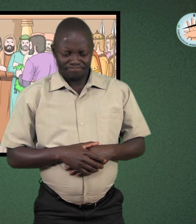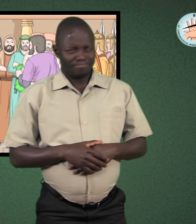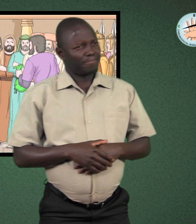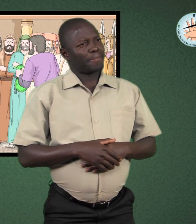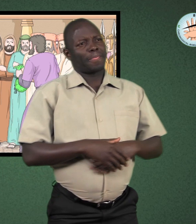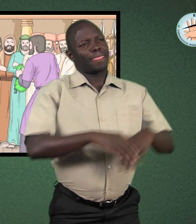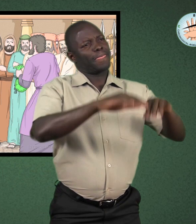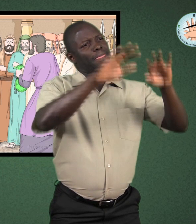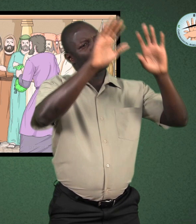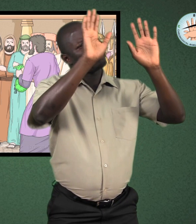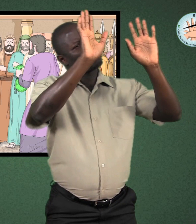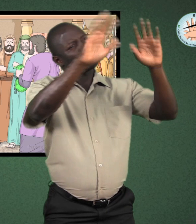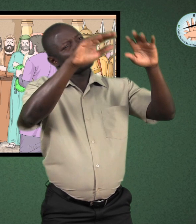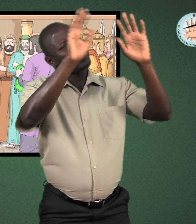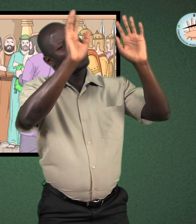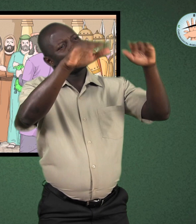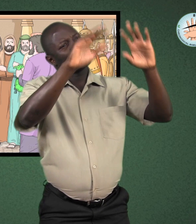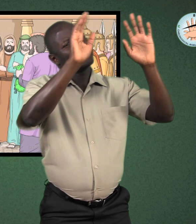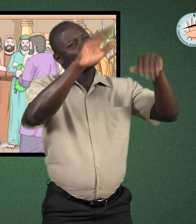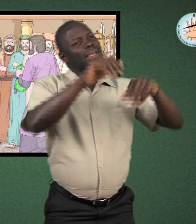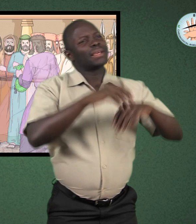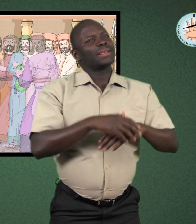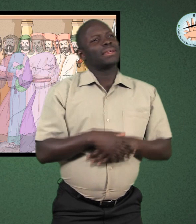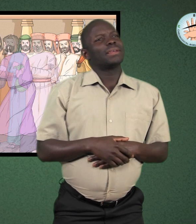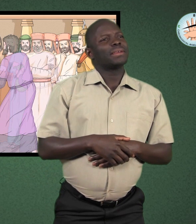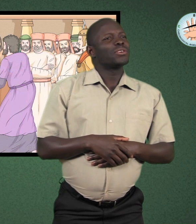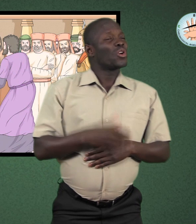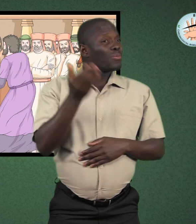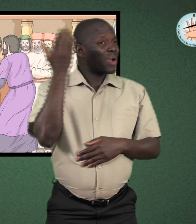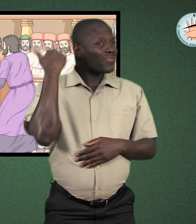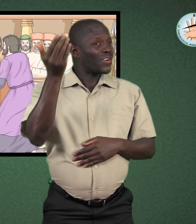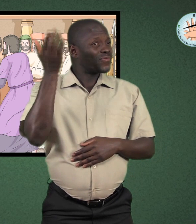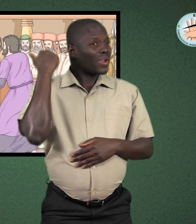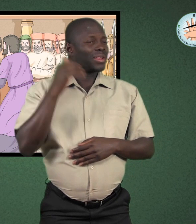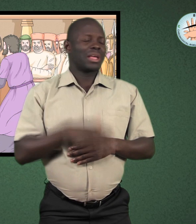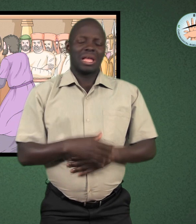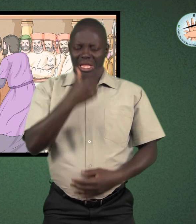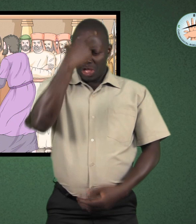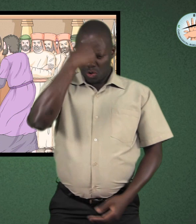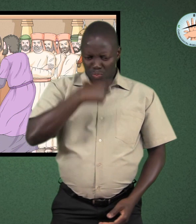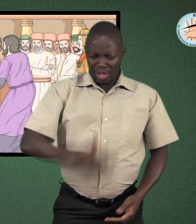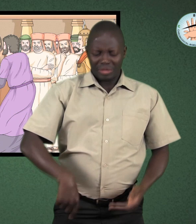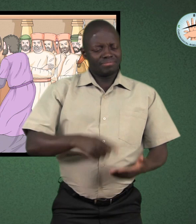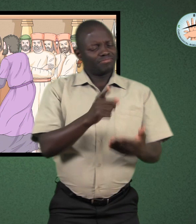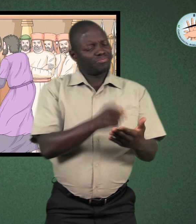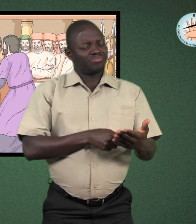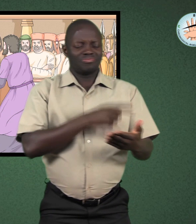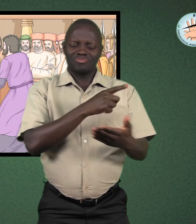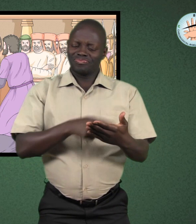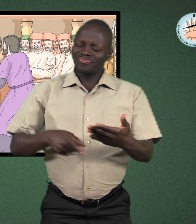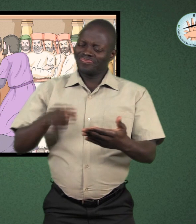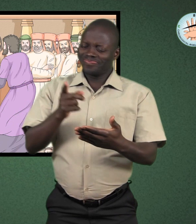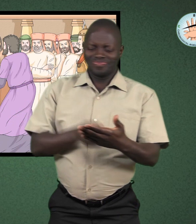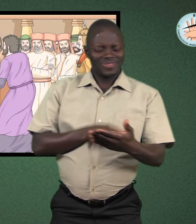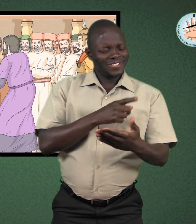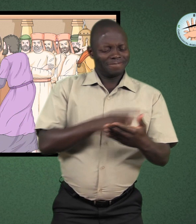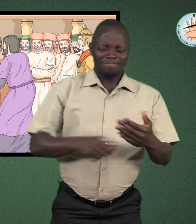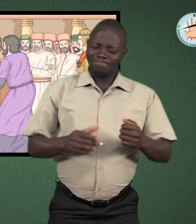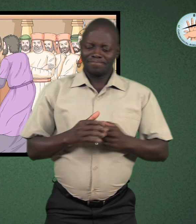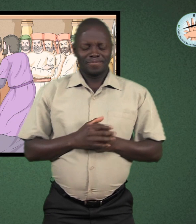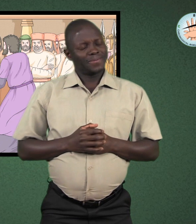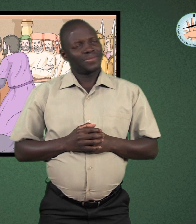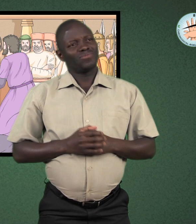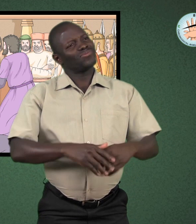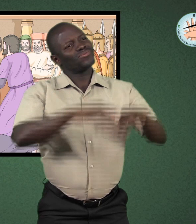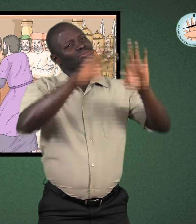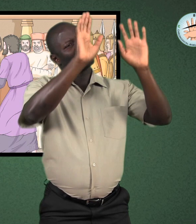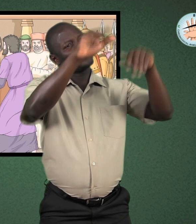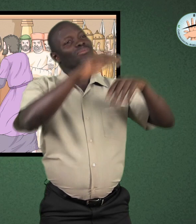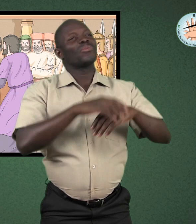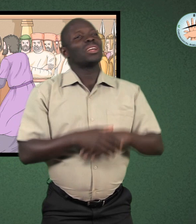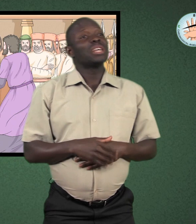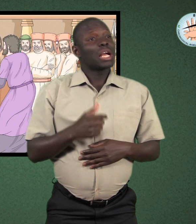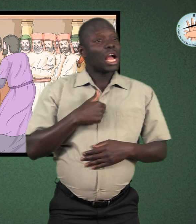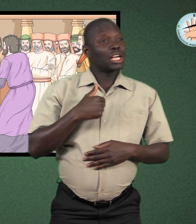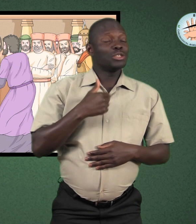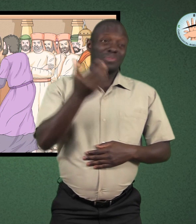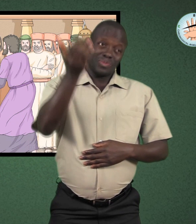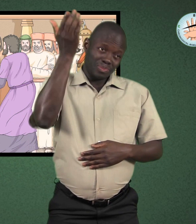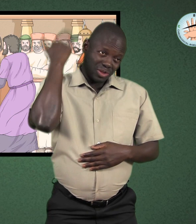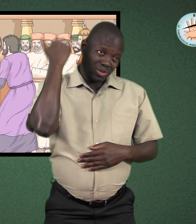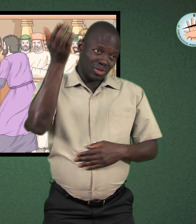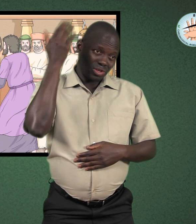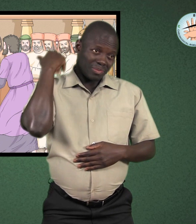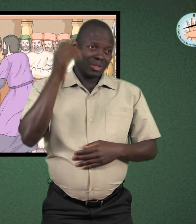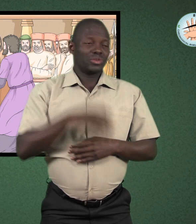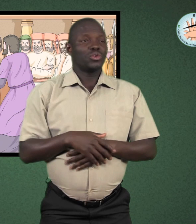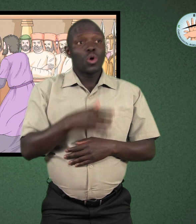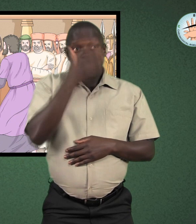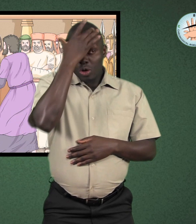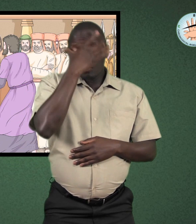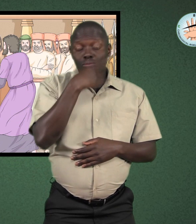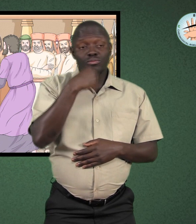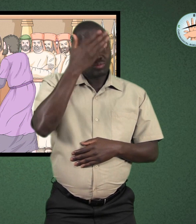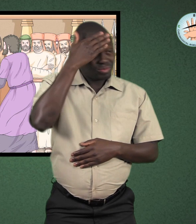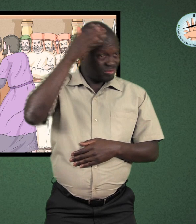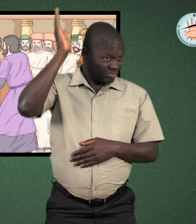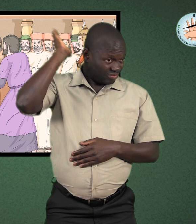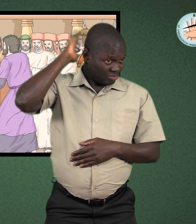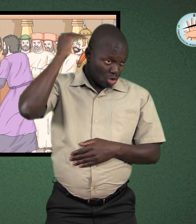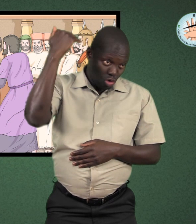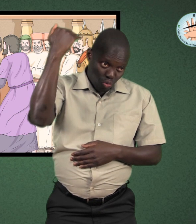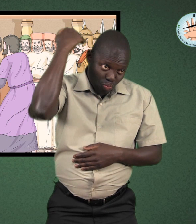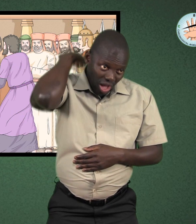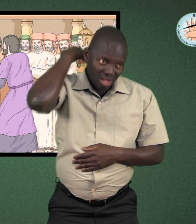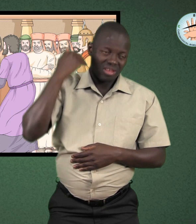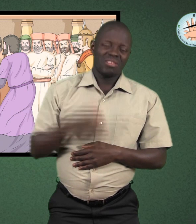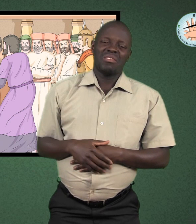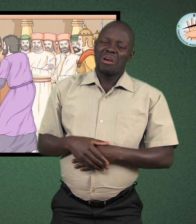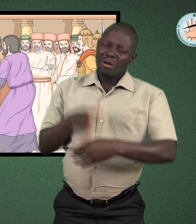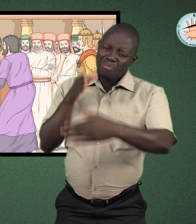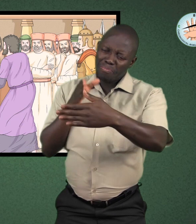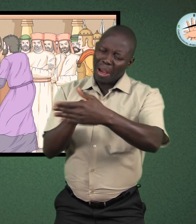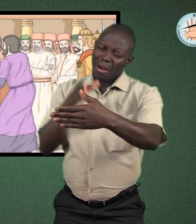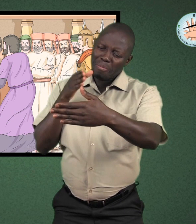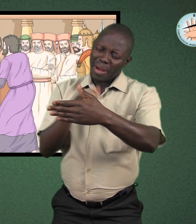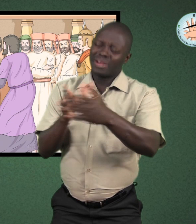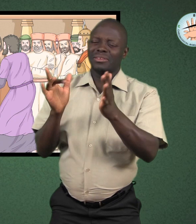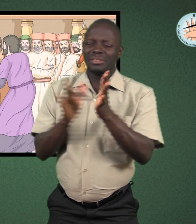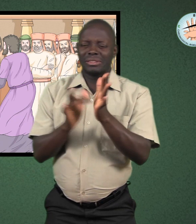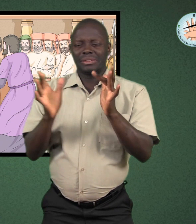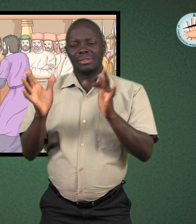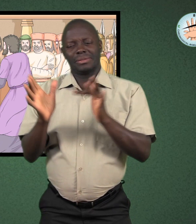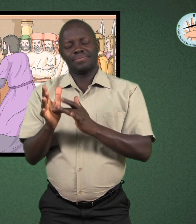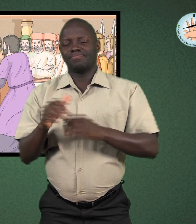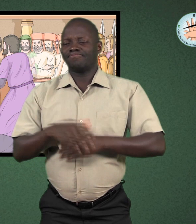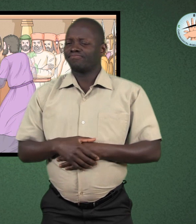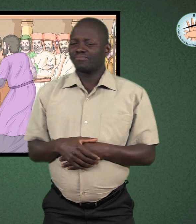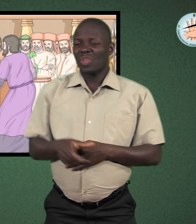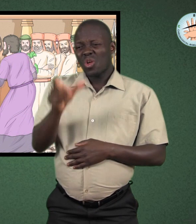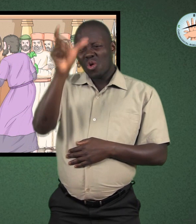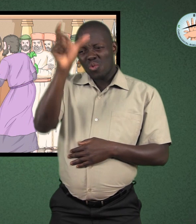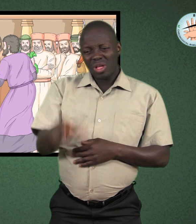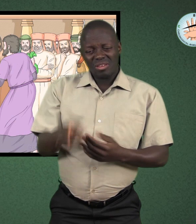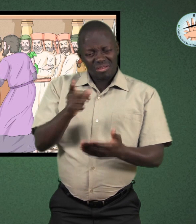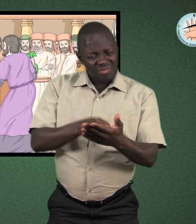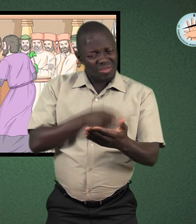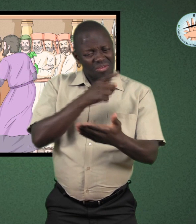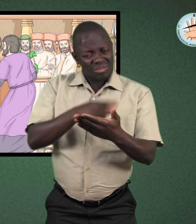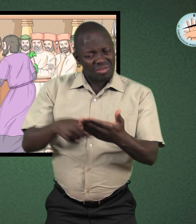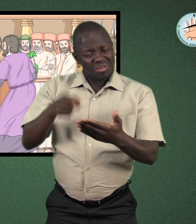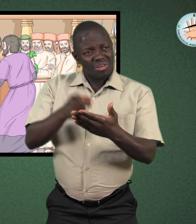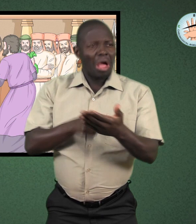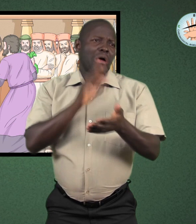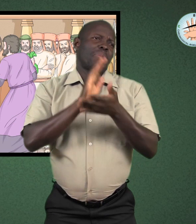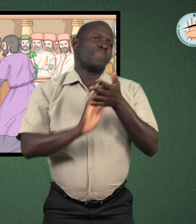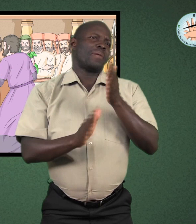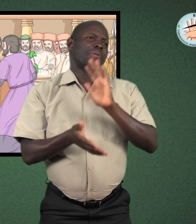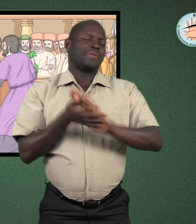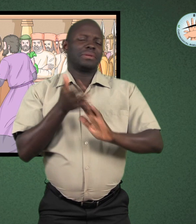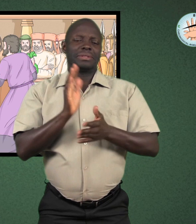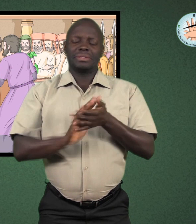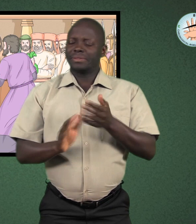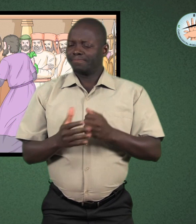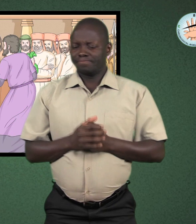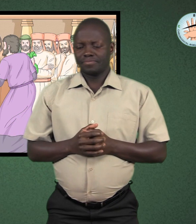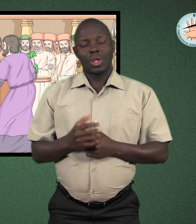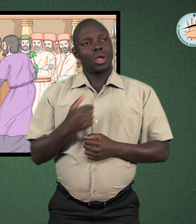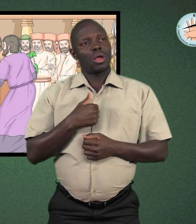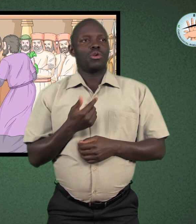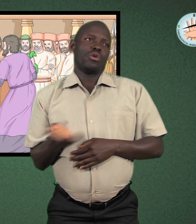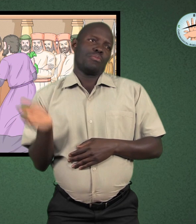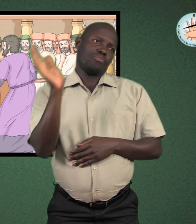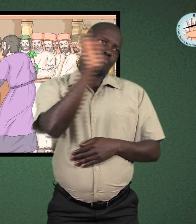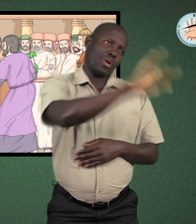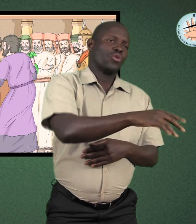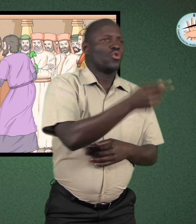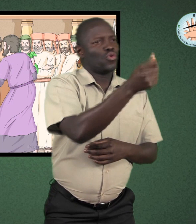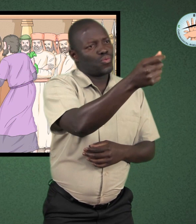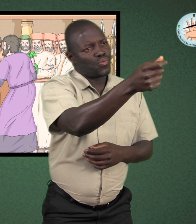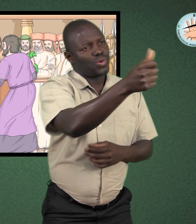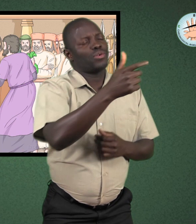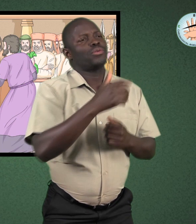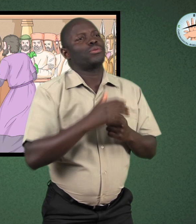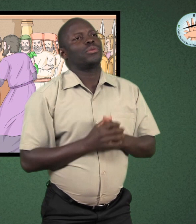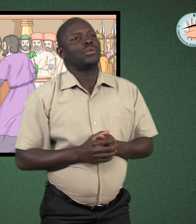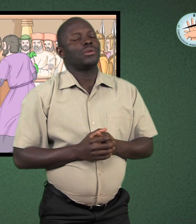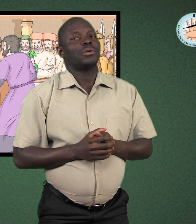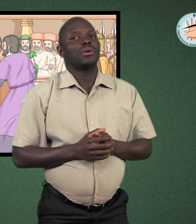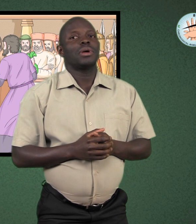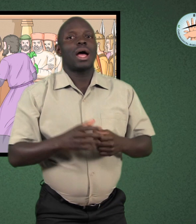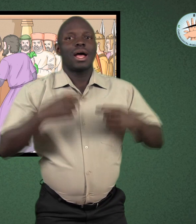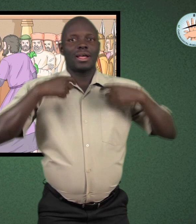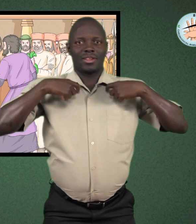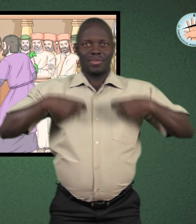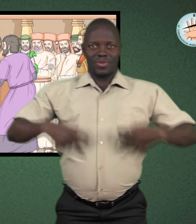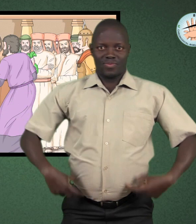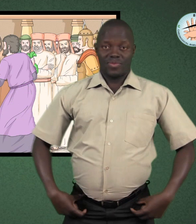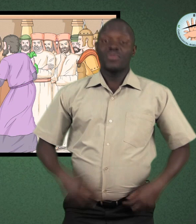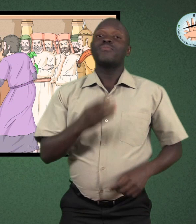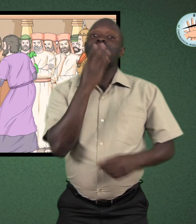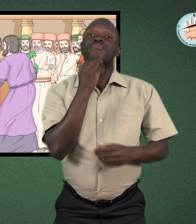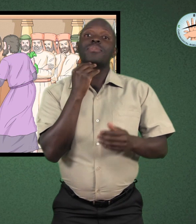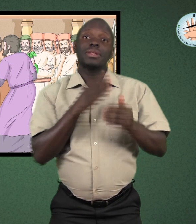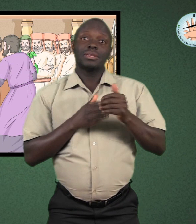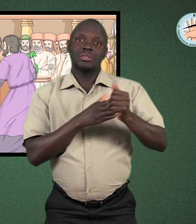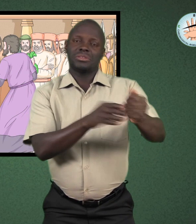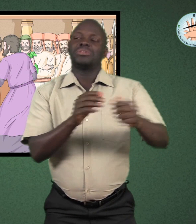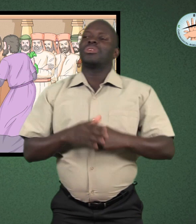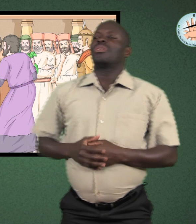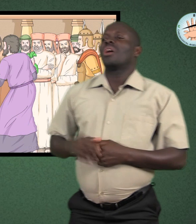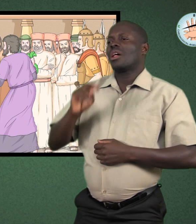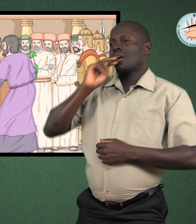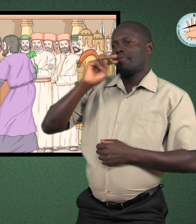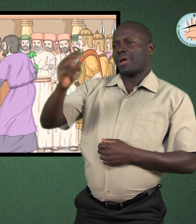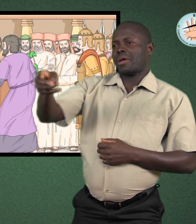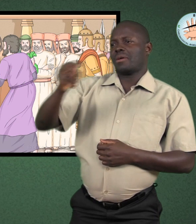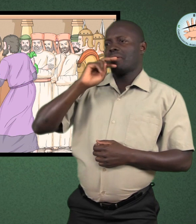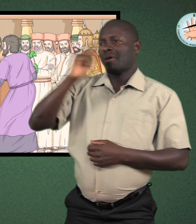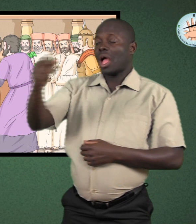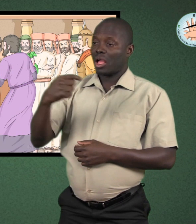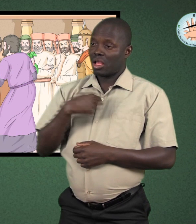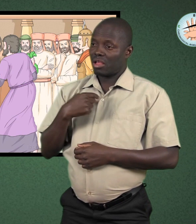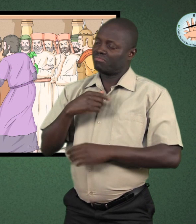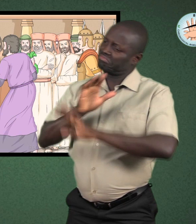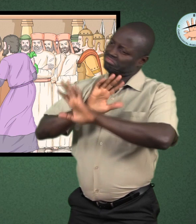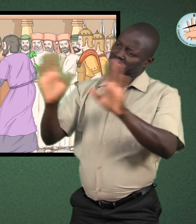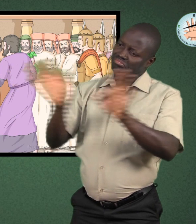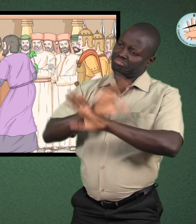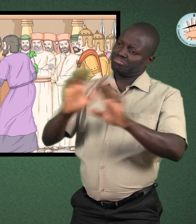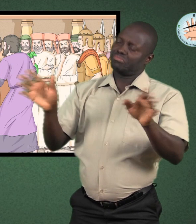“I have sinned by betraying innocent blood,” he said. “What is that to us?”